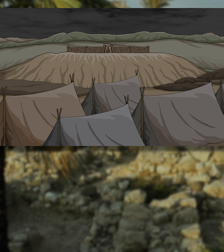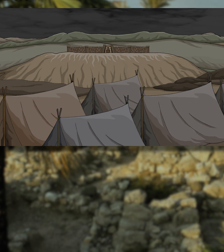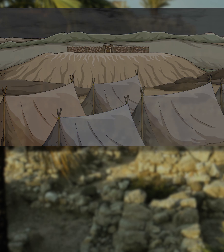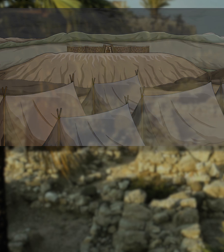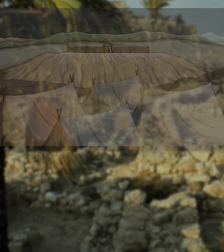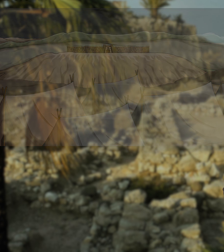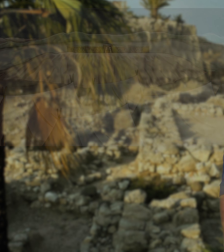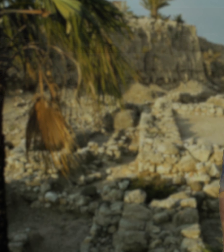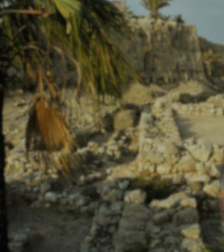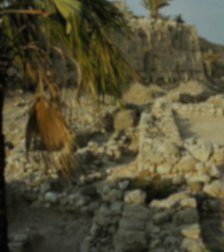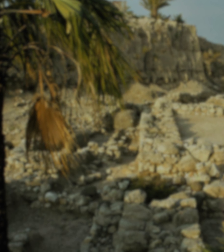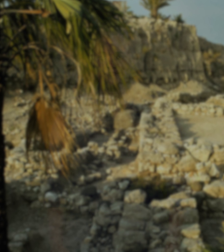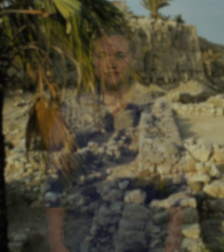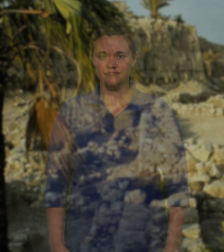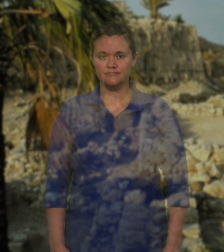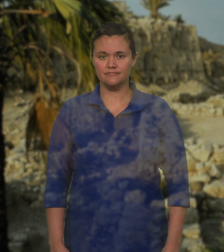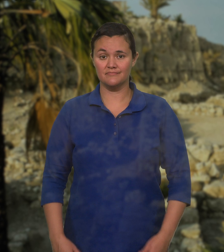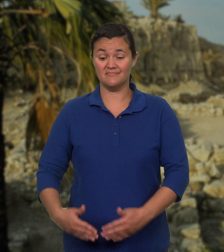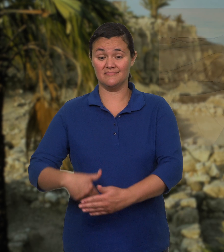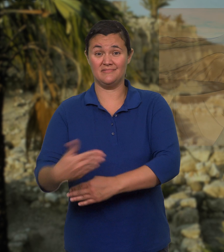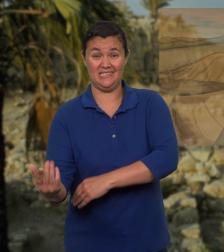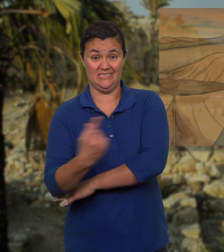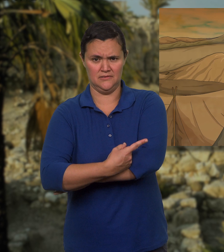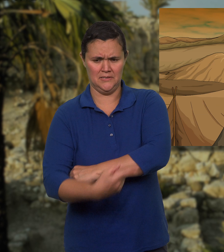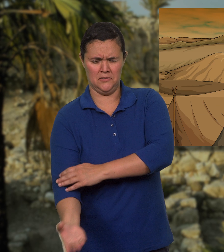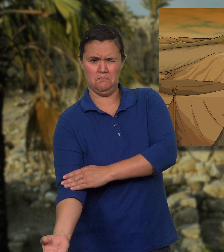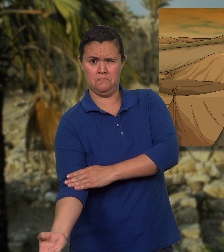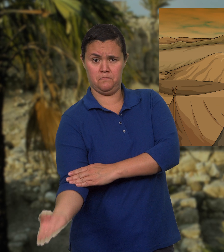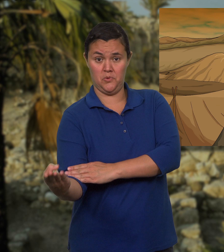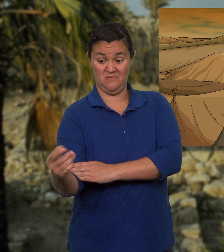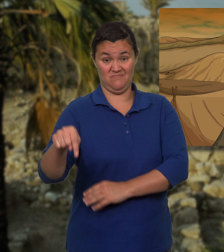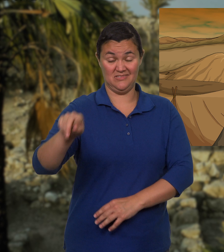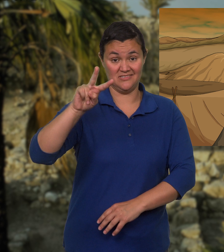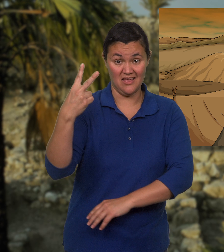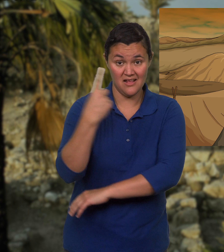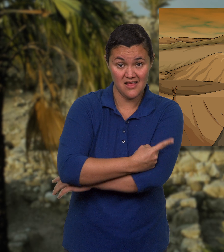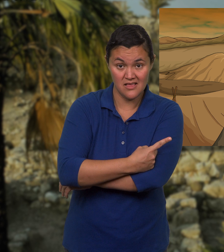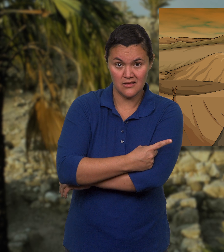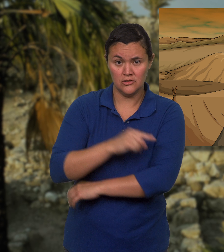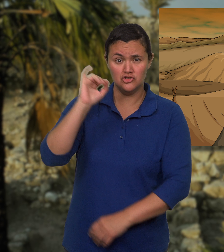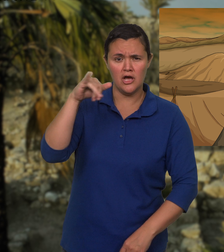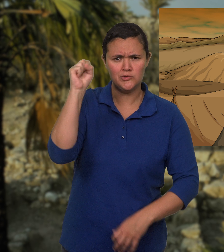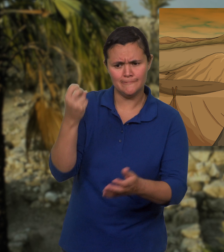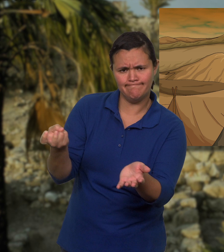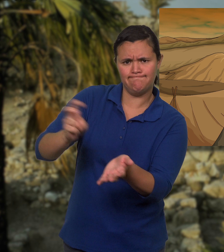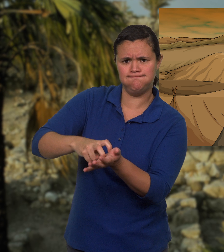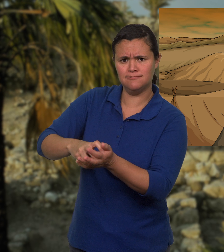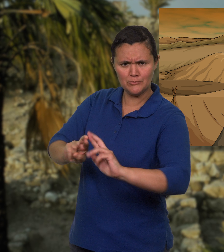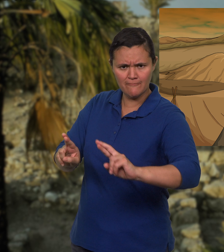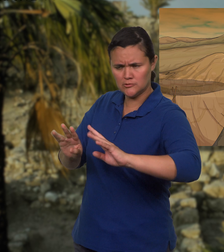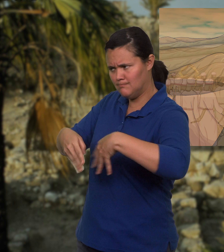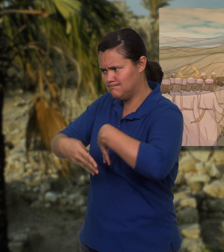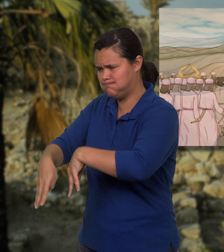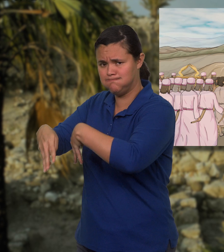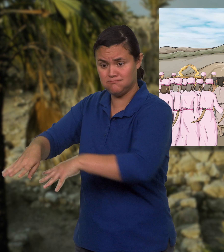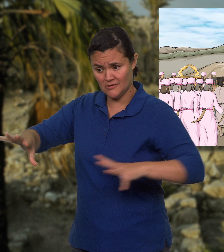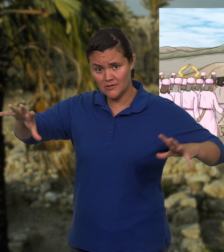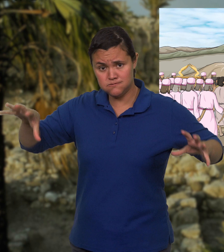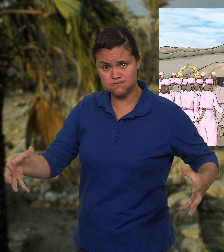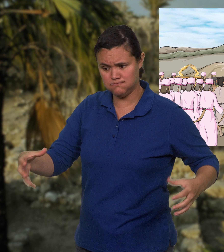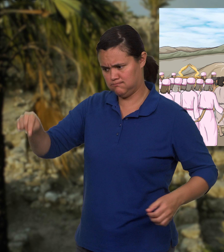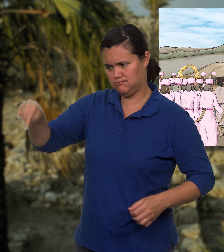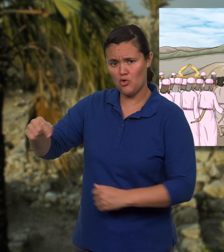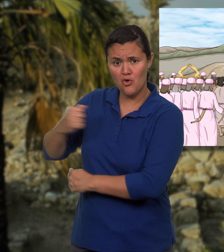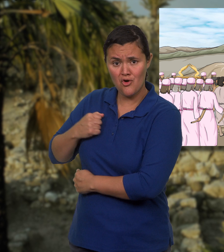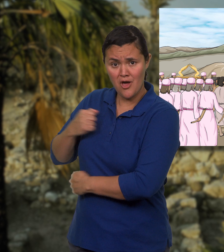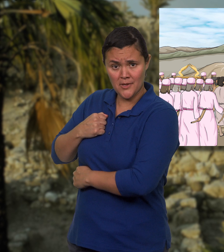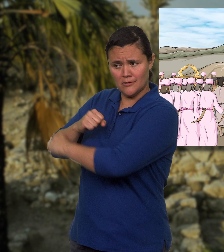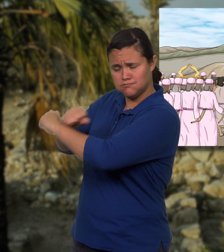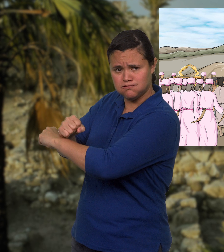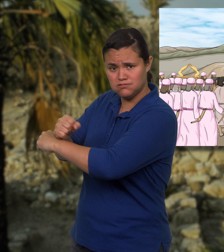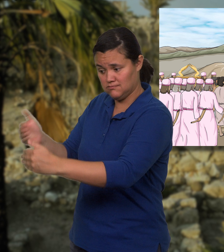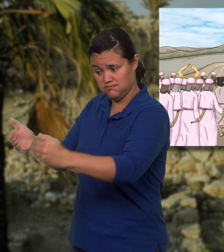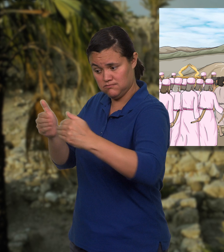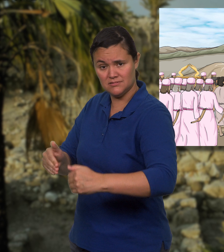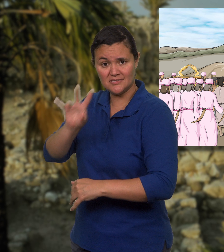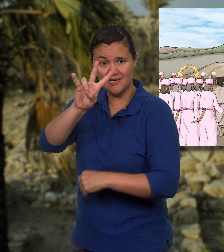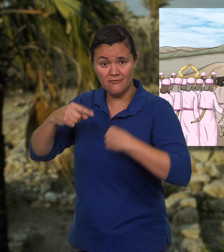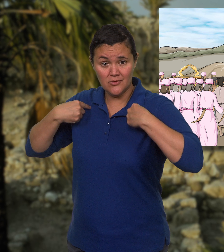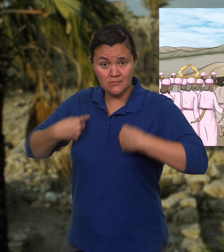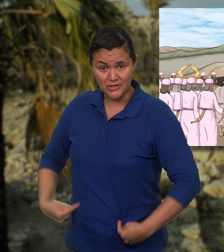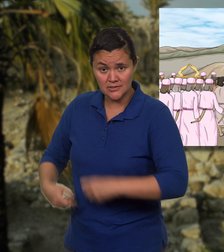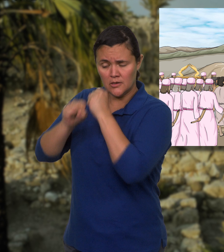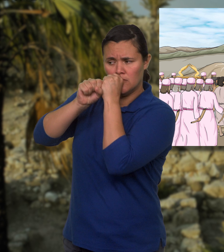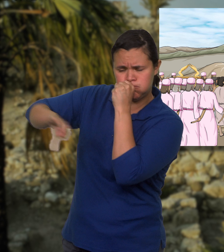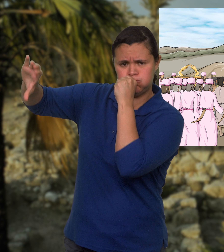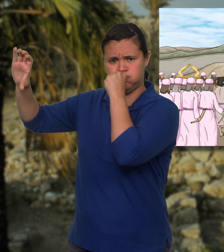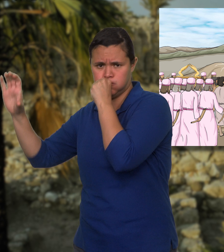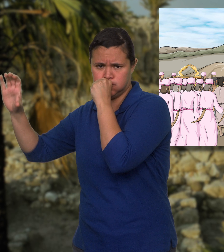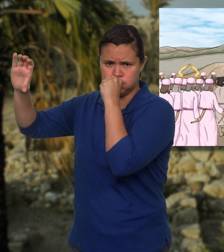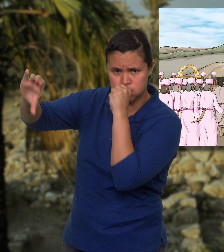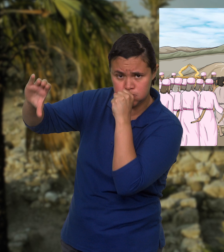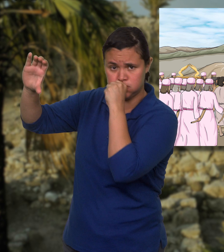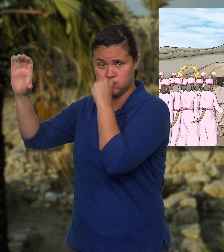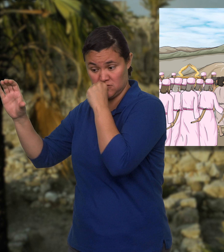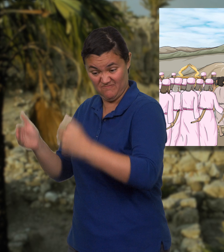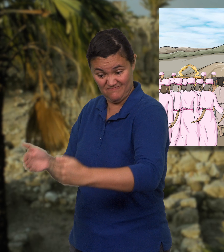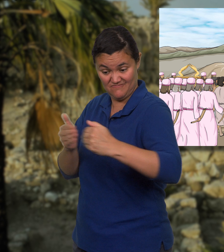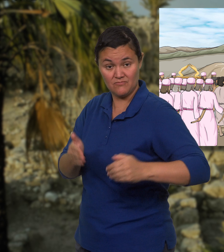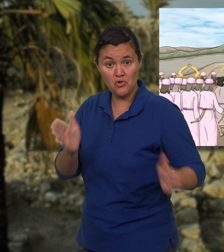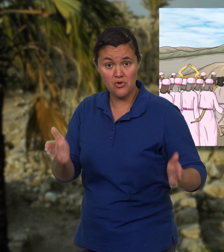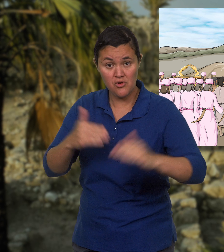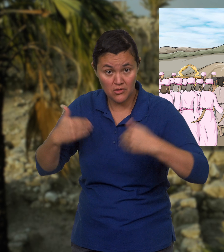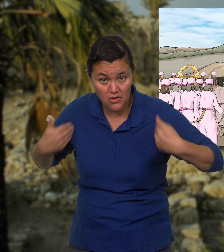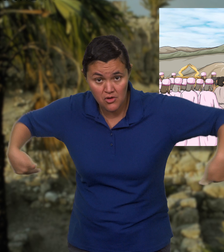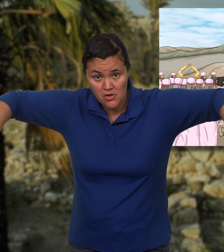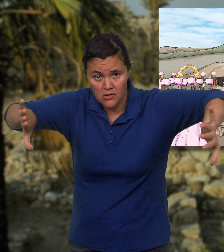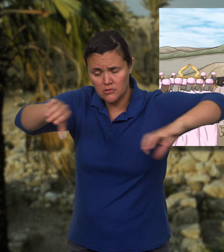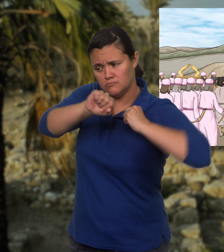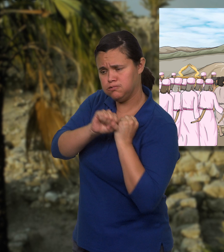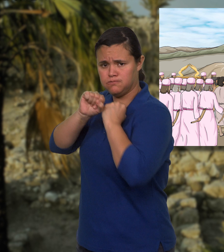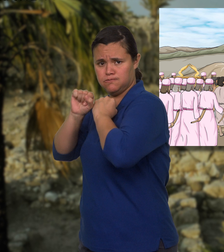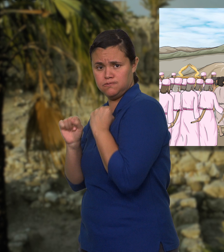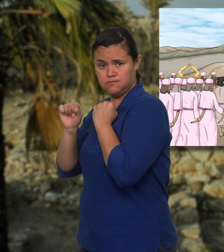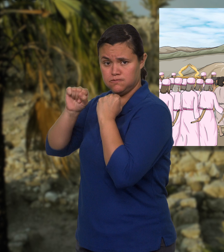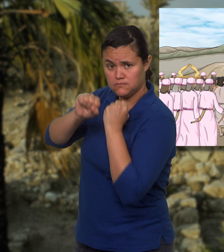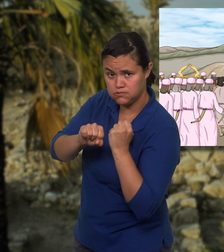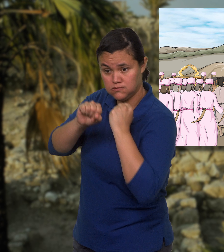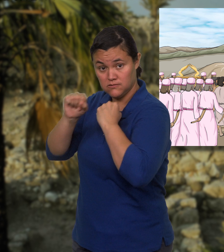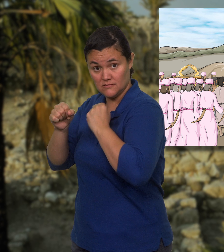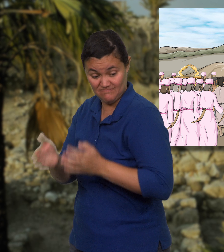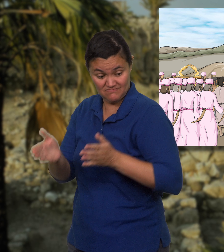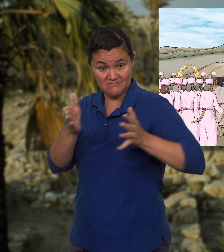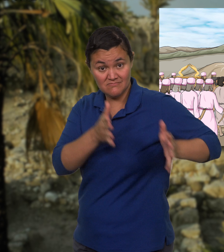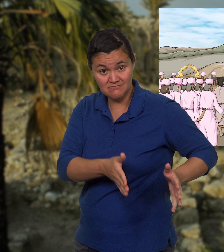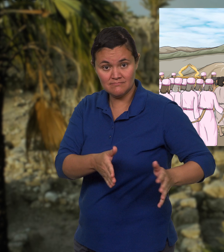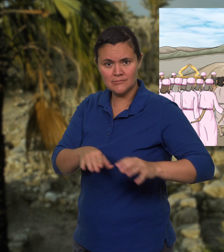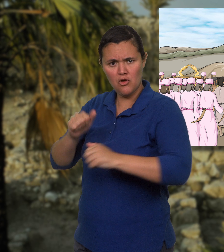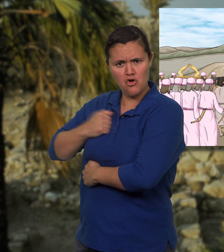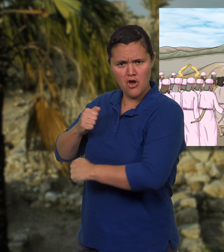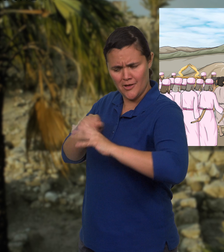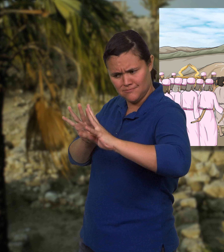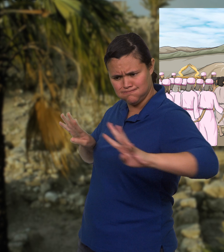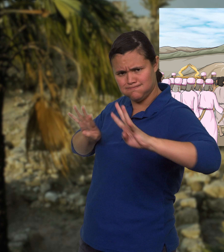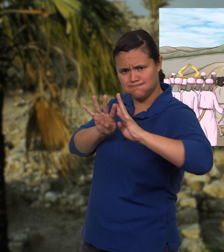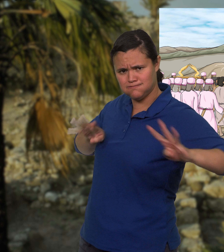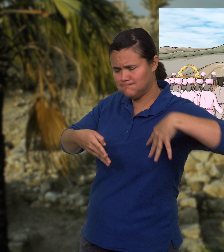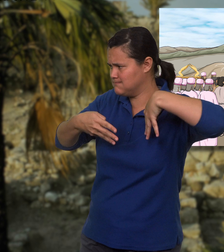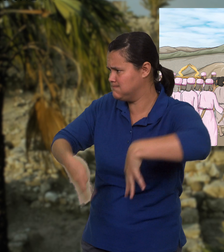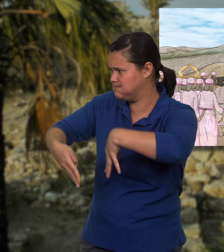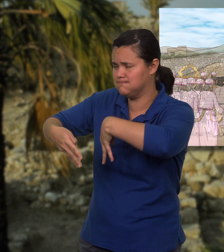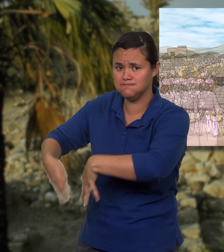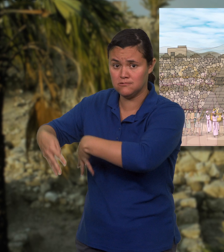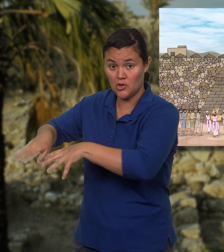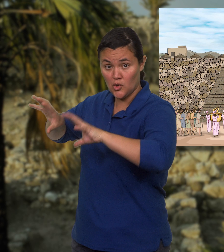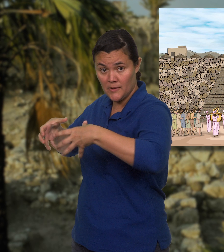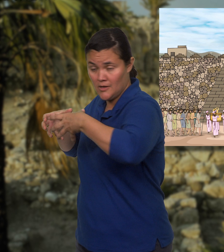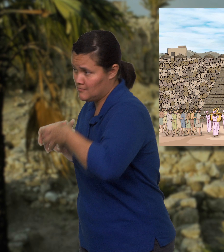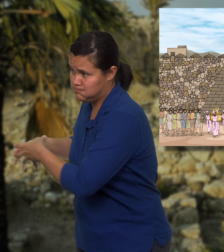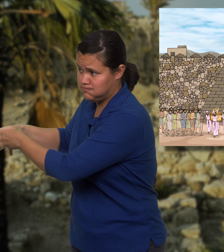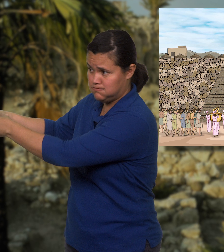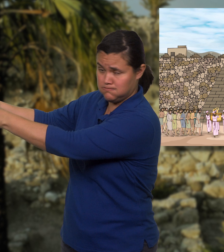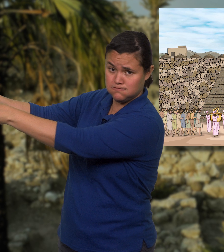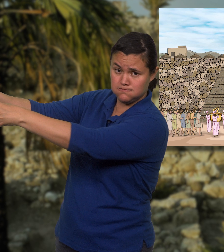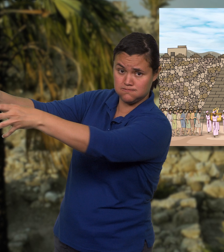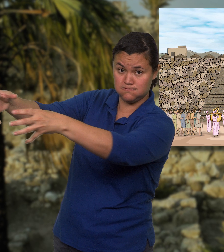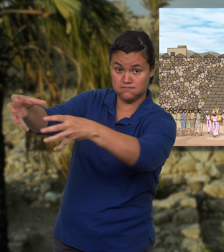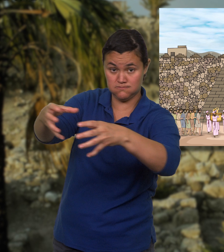Joshua got up early the next morning, and the priests took the ark of the LORD. And the seven priests carrying seven rams’ horns kept marching ahead of the ark of the LORD and blowing the horns. The armed troops went in front of them and the rear guard followed the ark of the LORD, while the horns kept sounding.